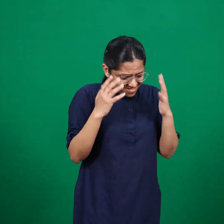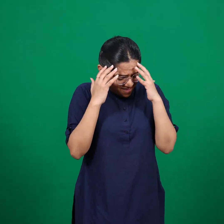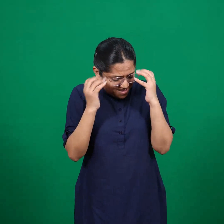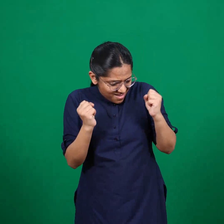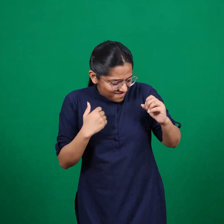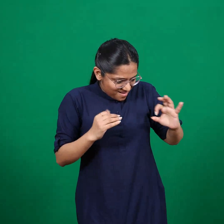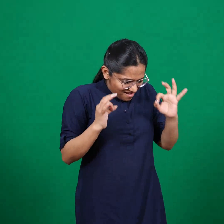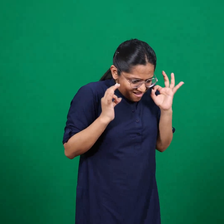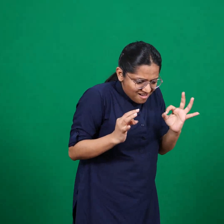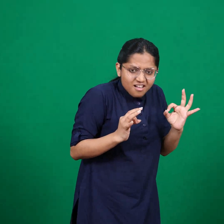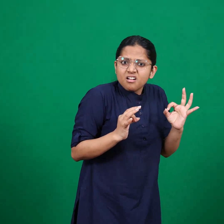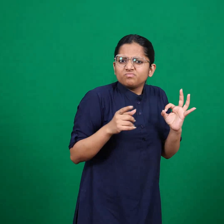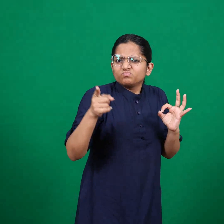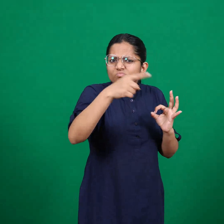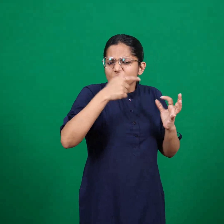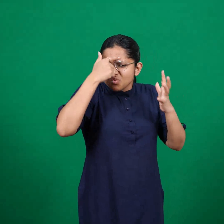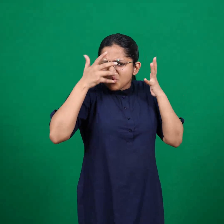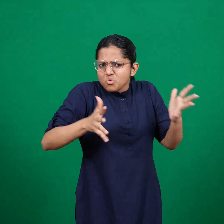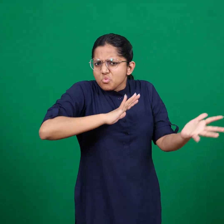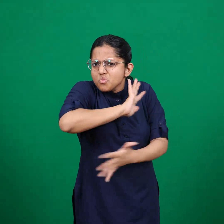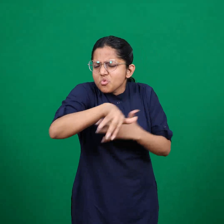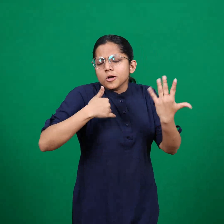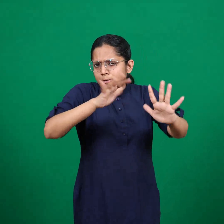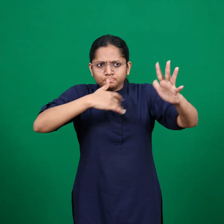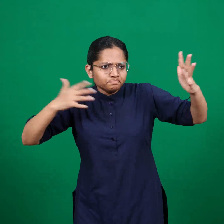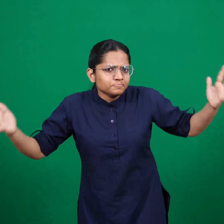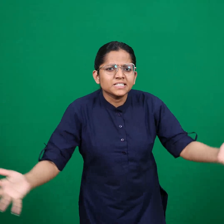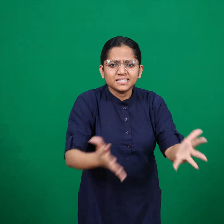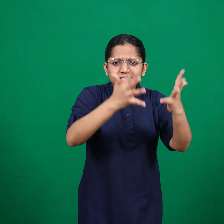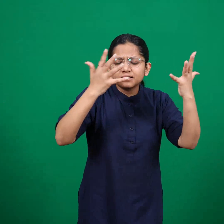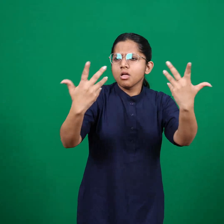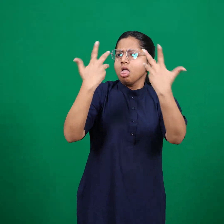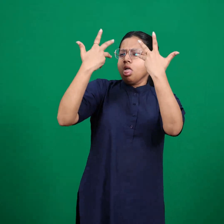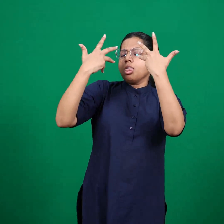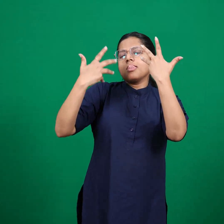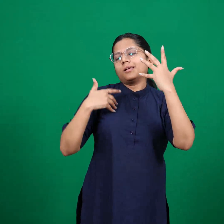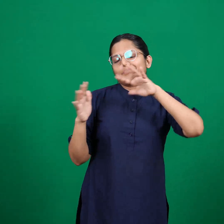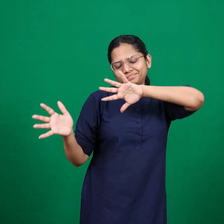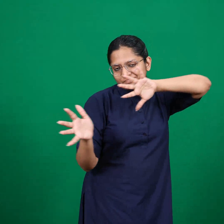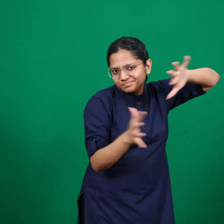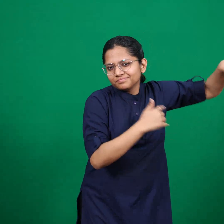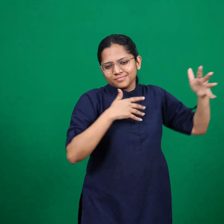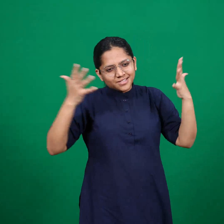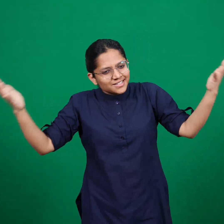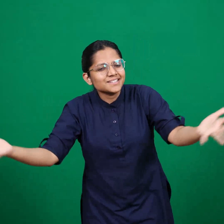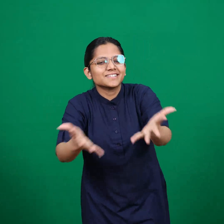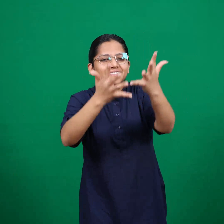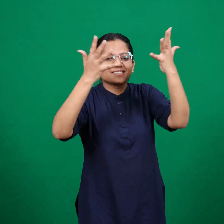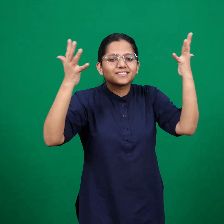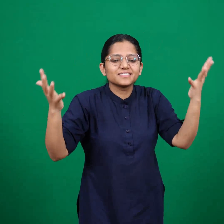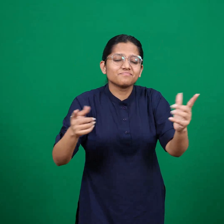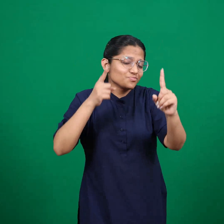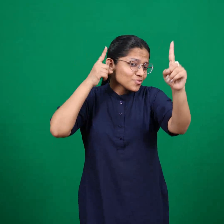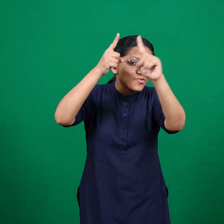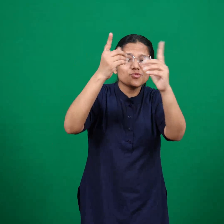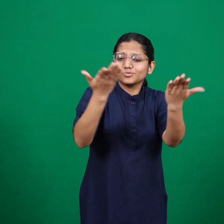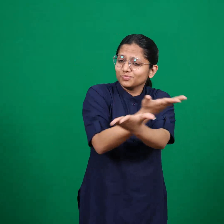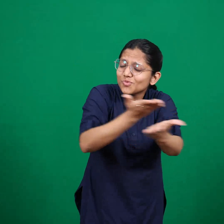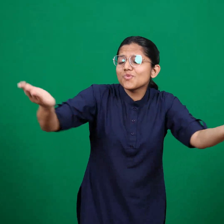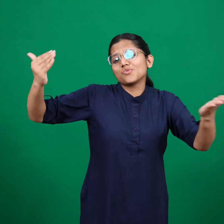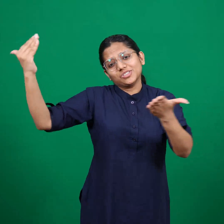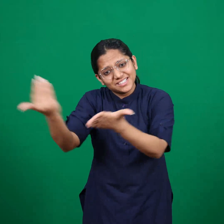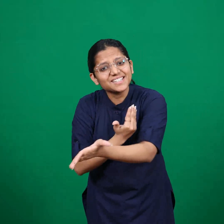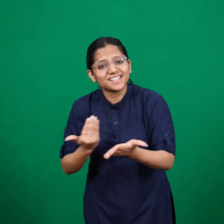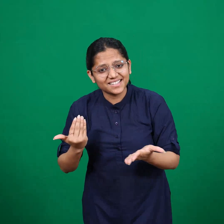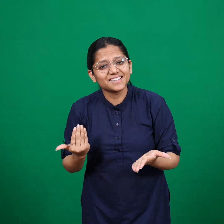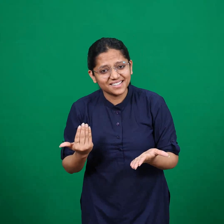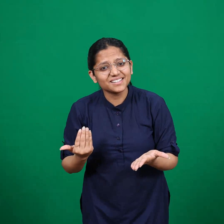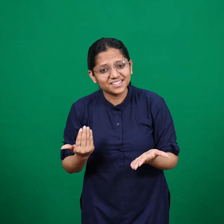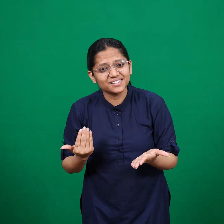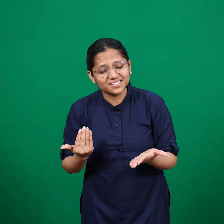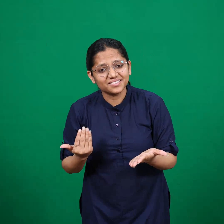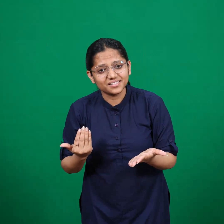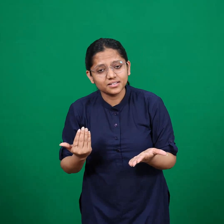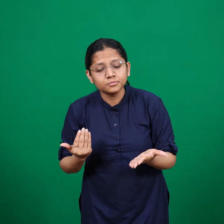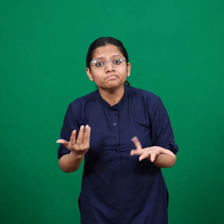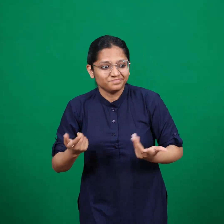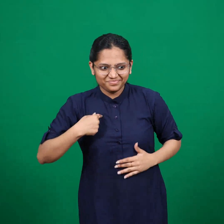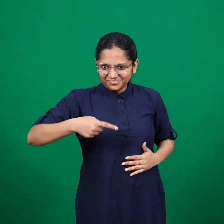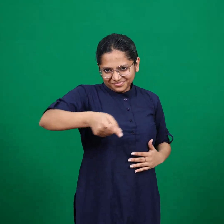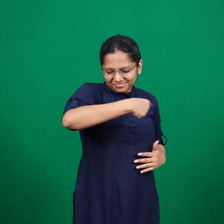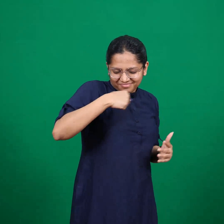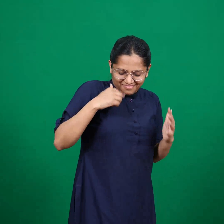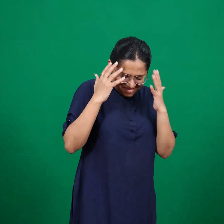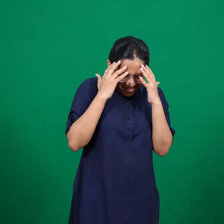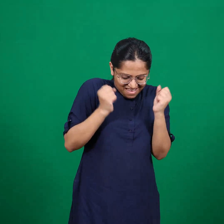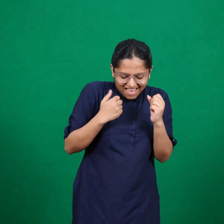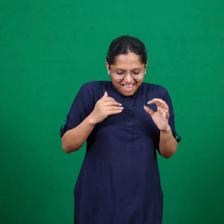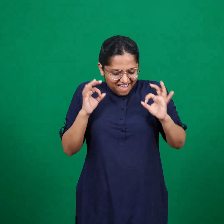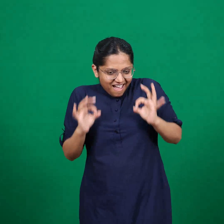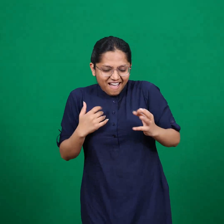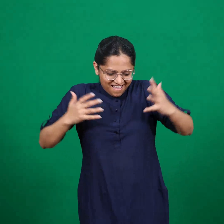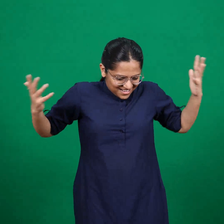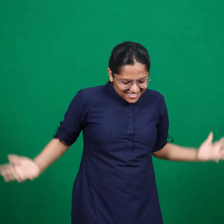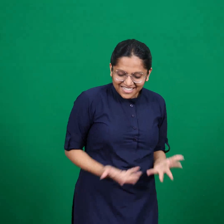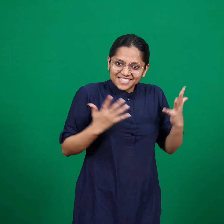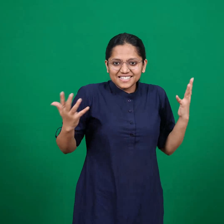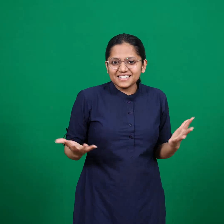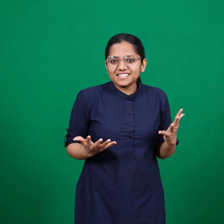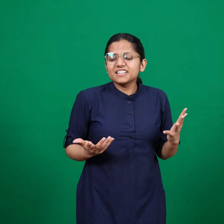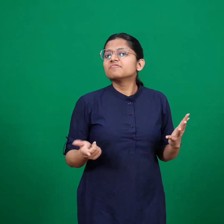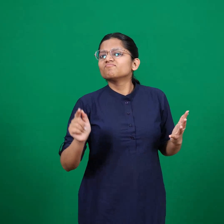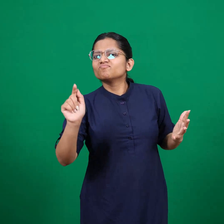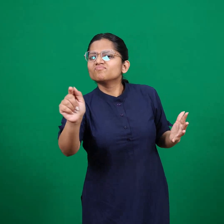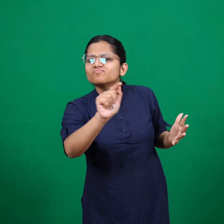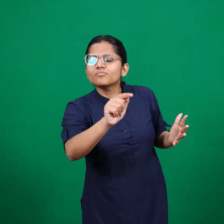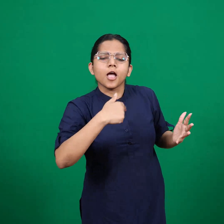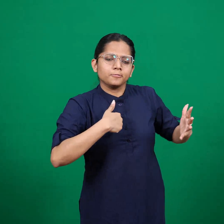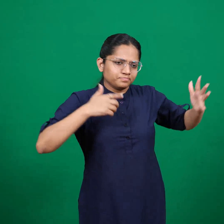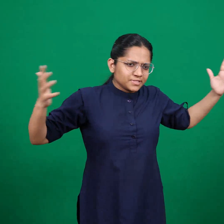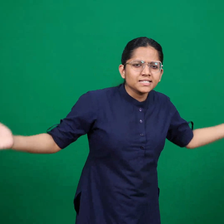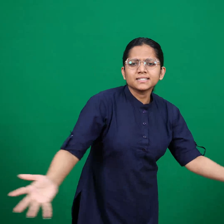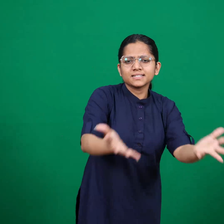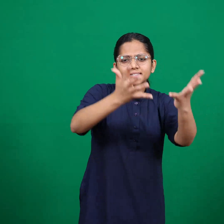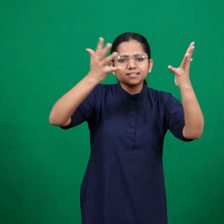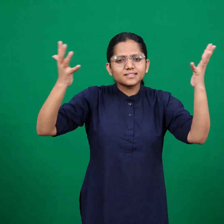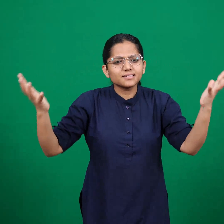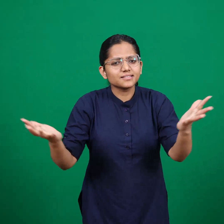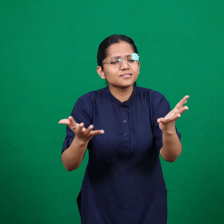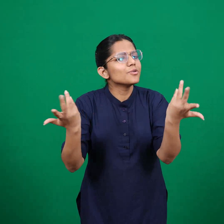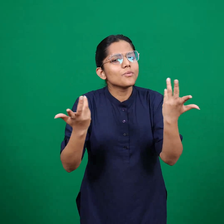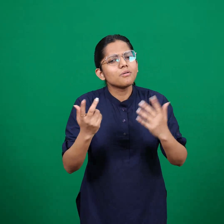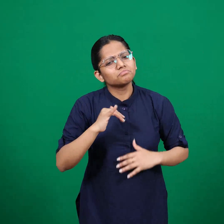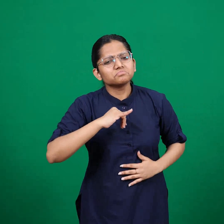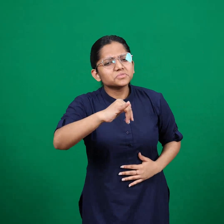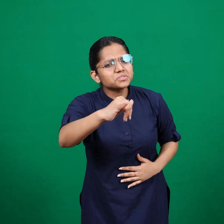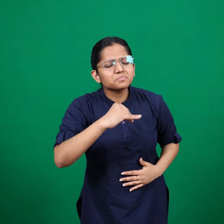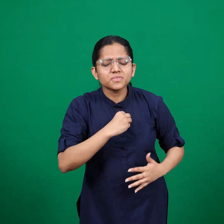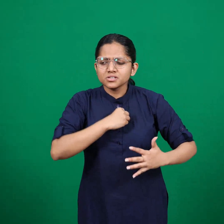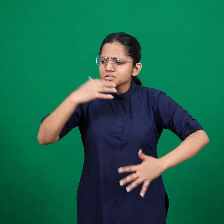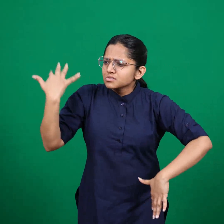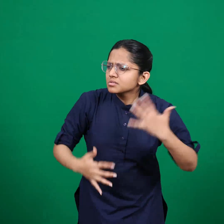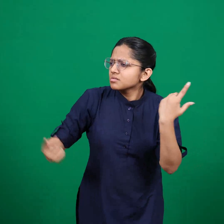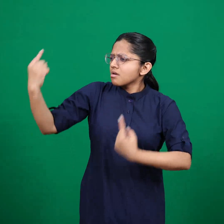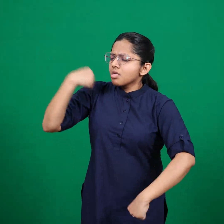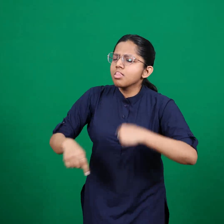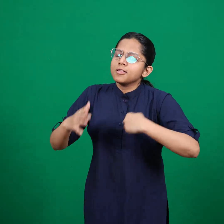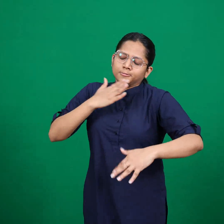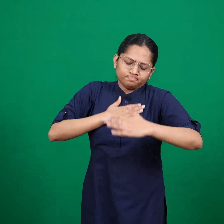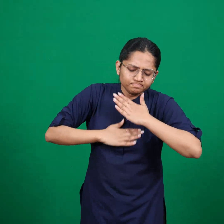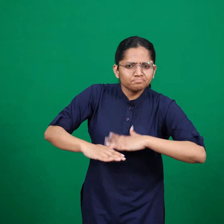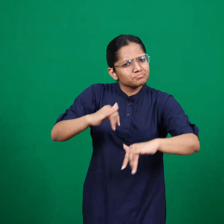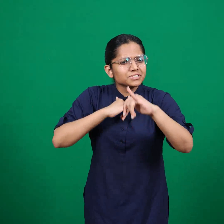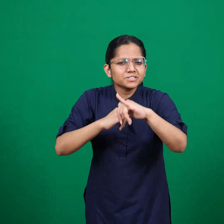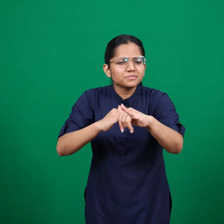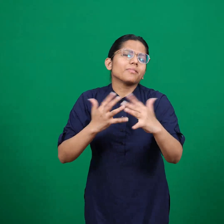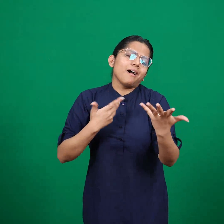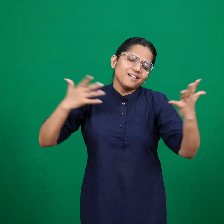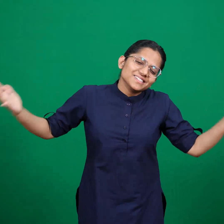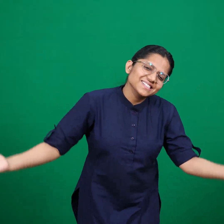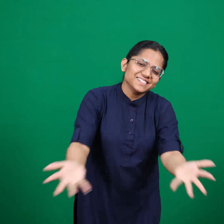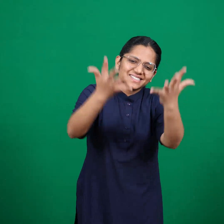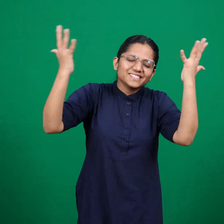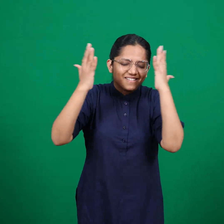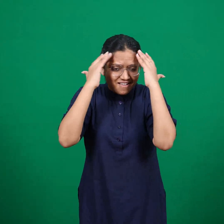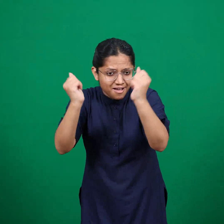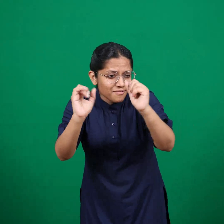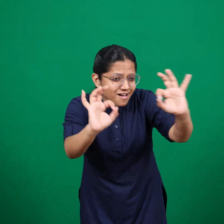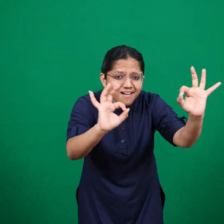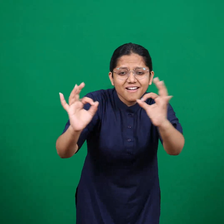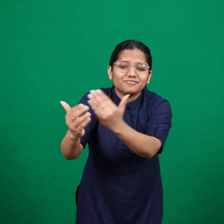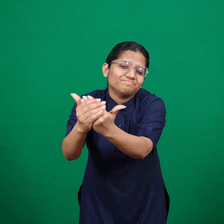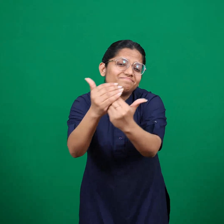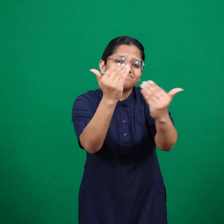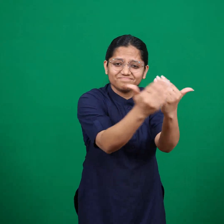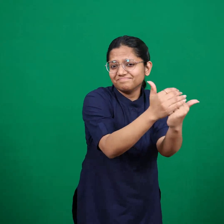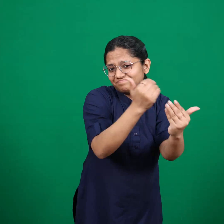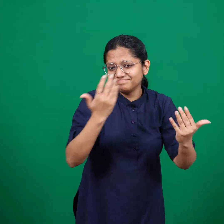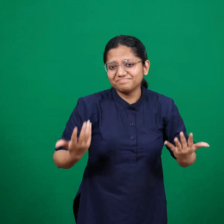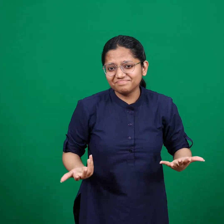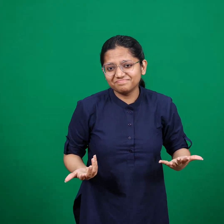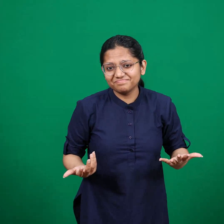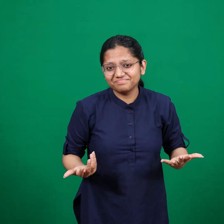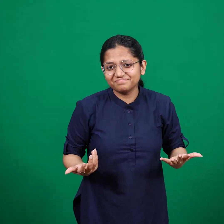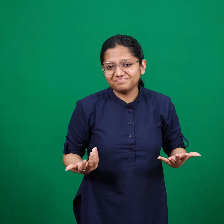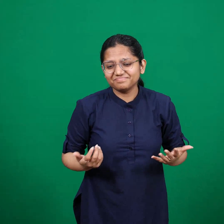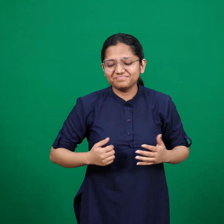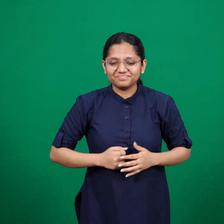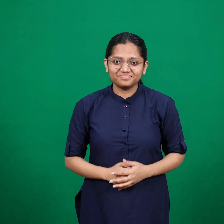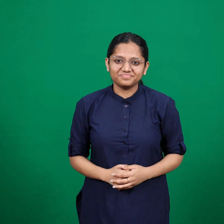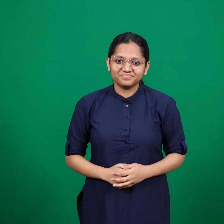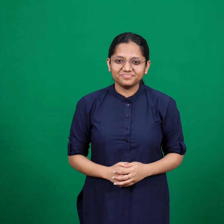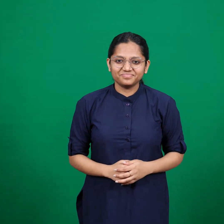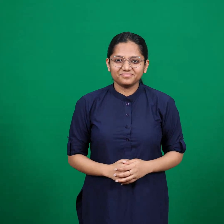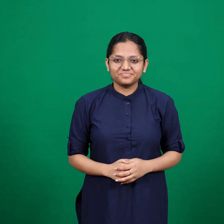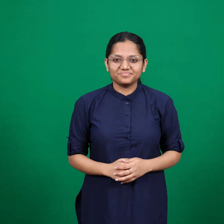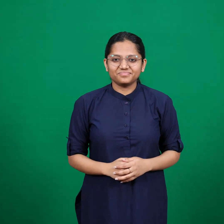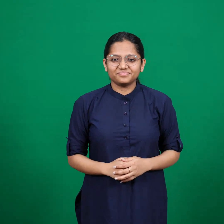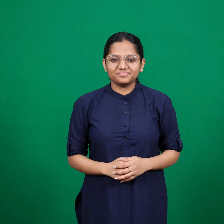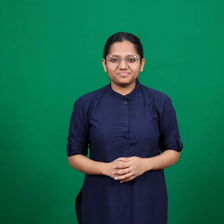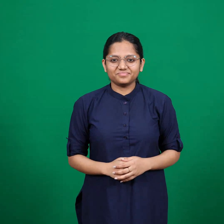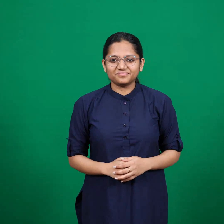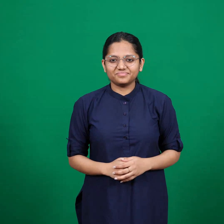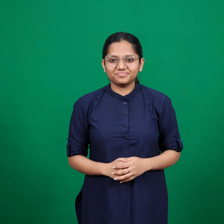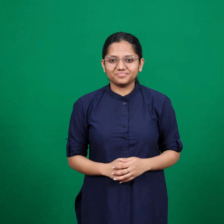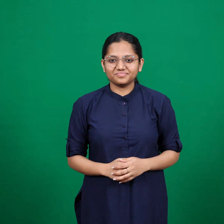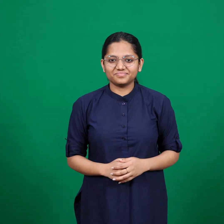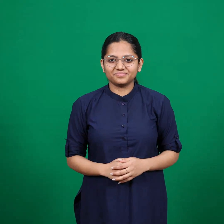if we are comforted, it is for your comfort, which accomplishes in you patient endurance of the same sufferings we experience.